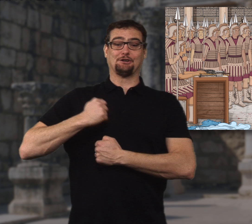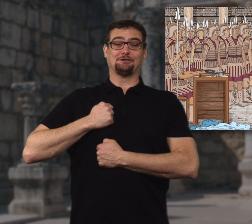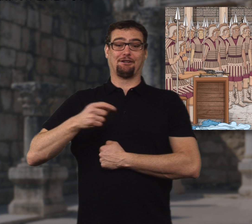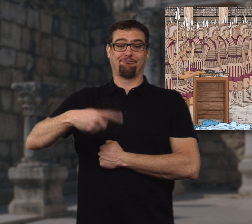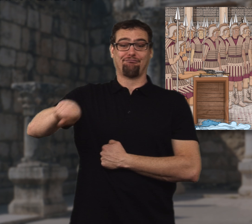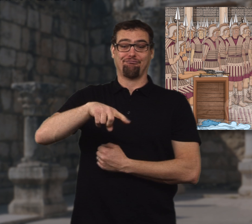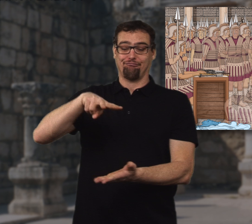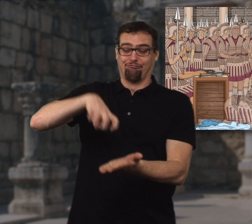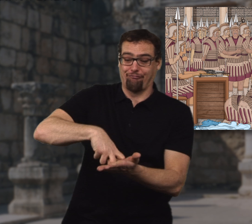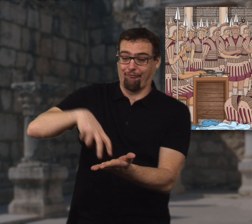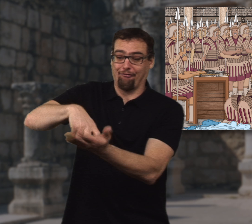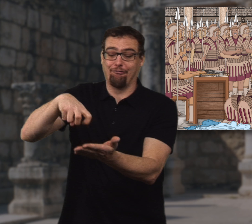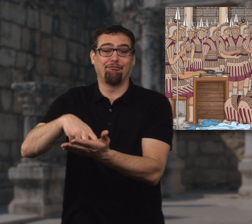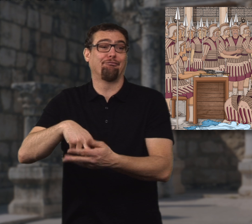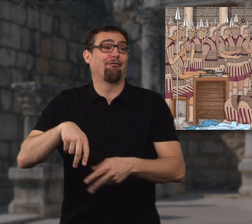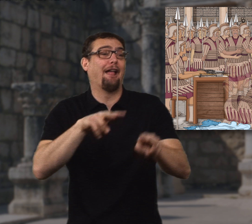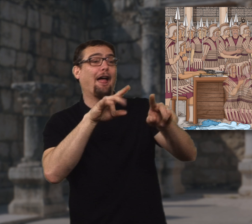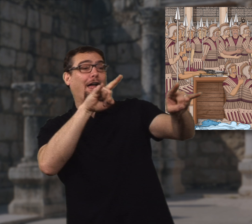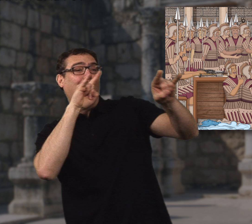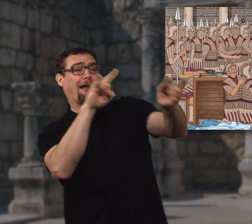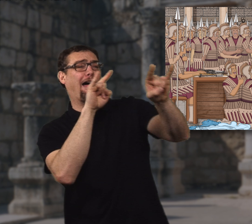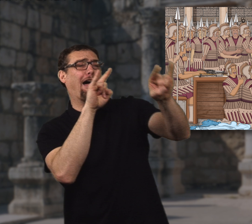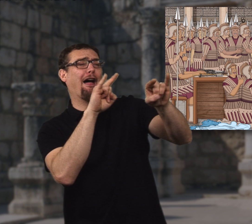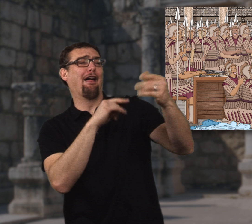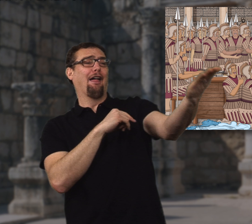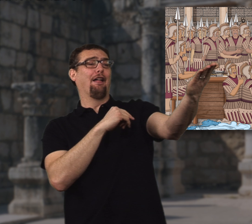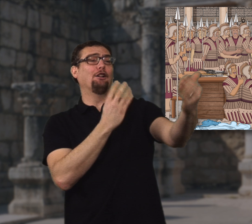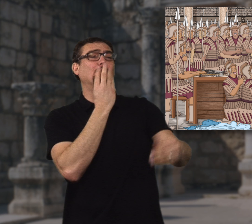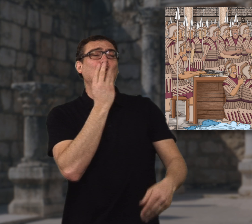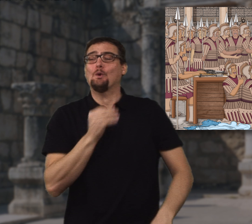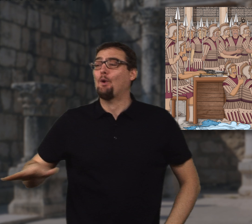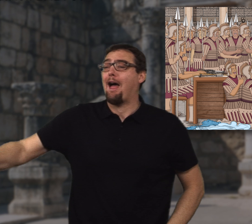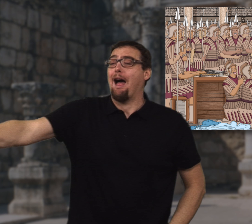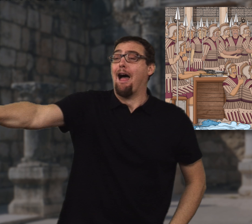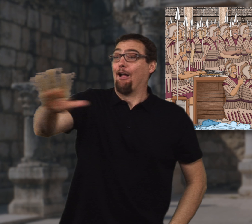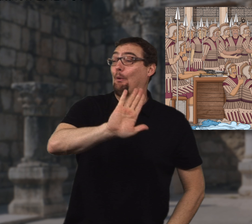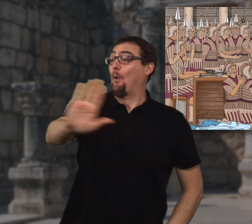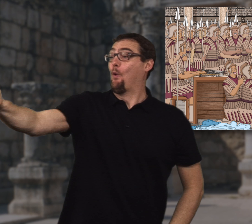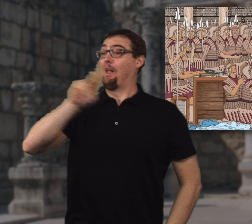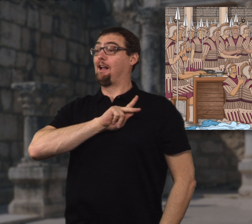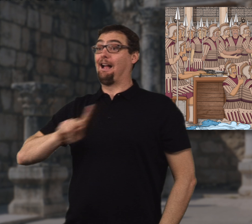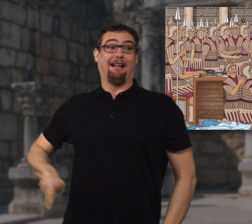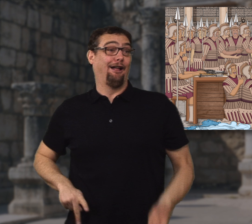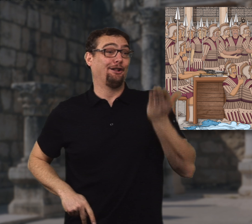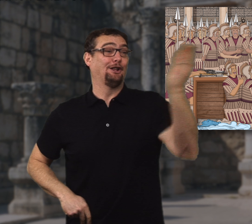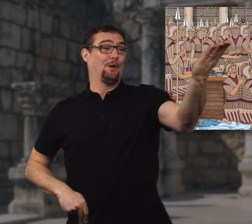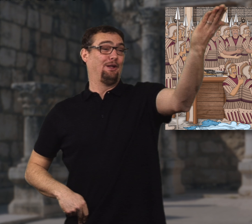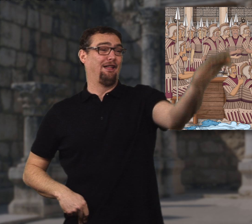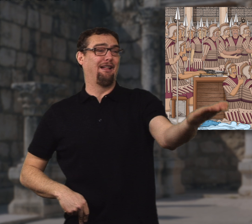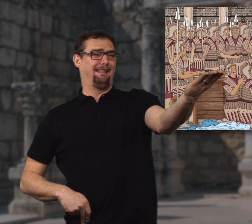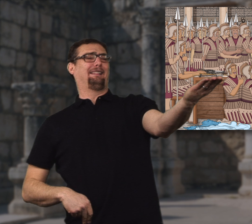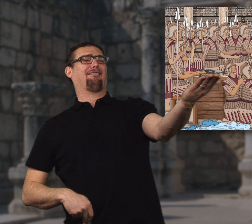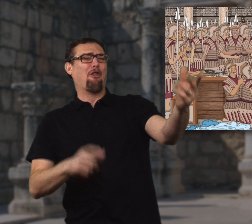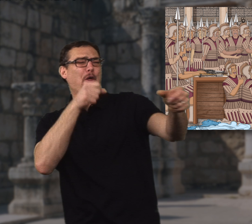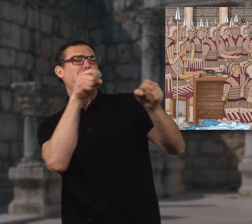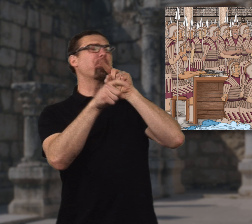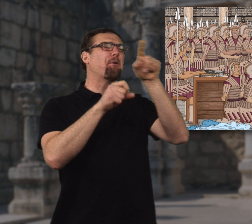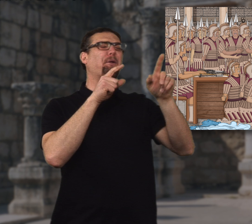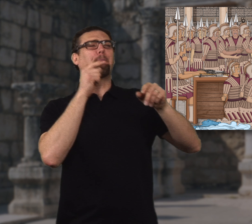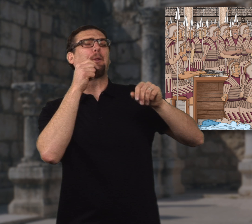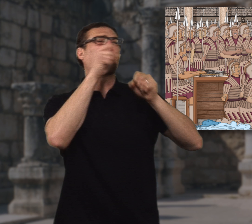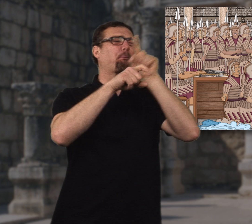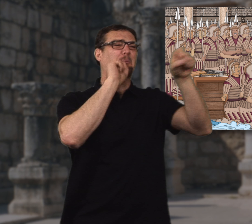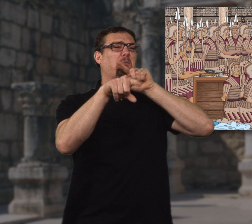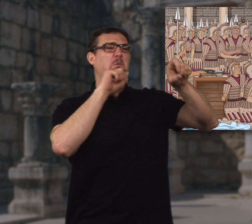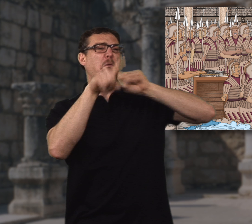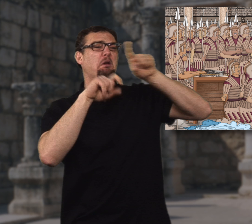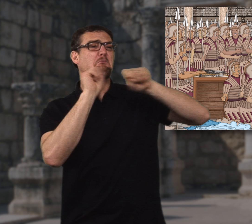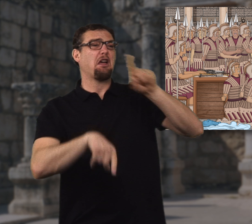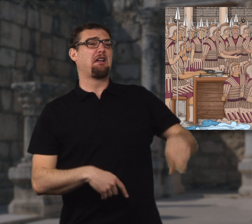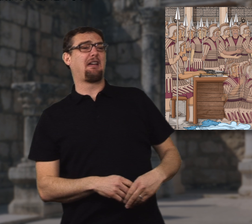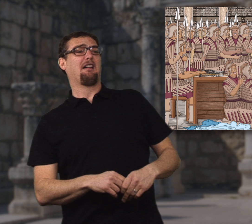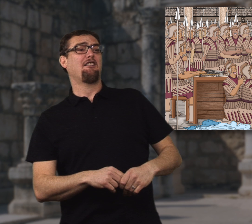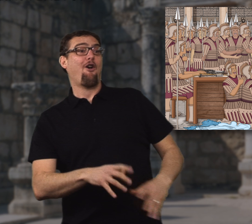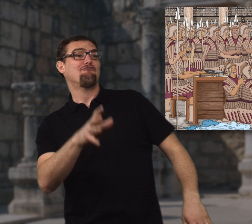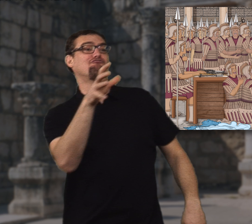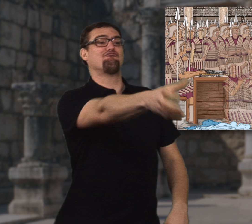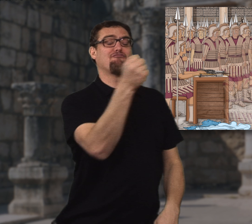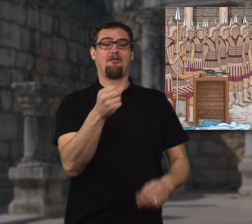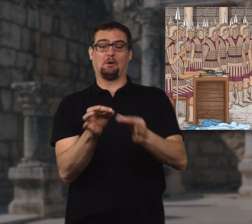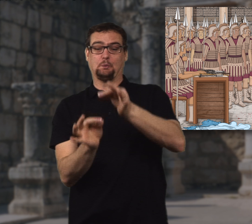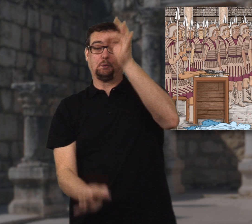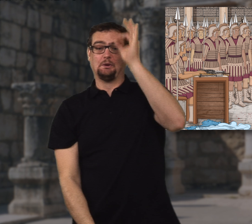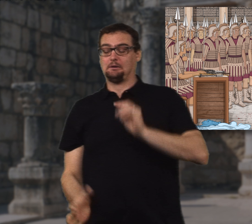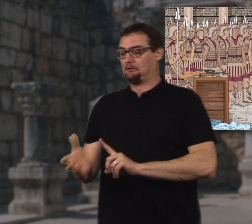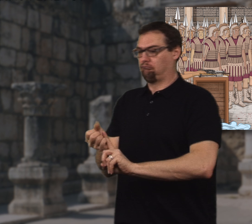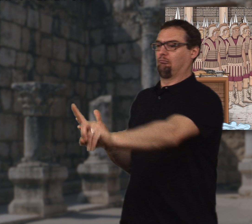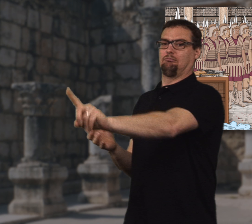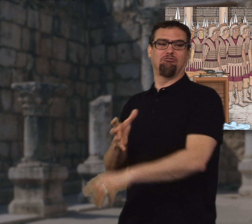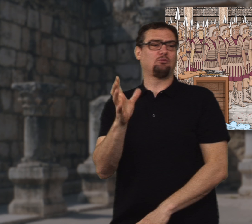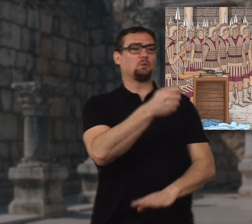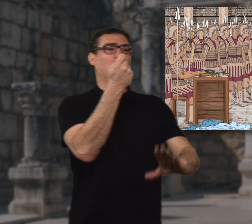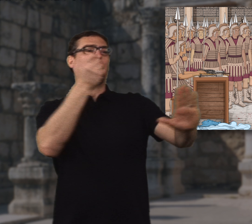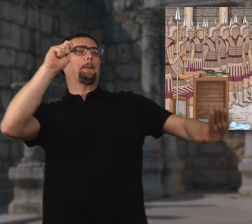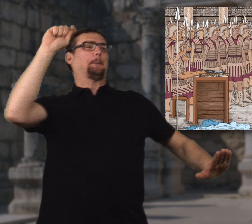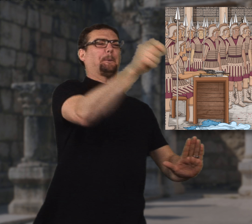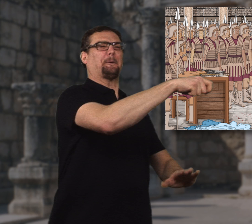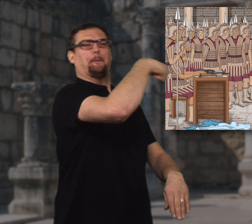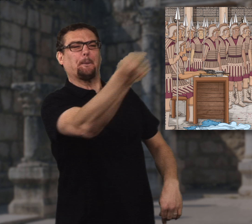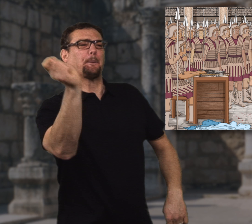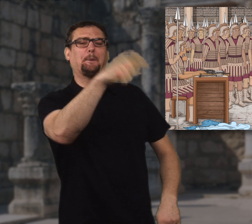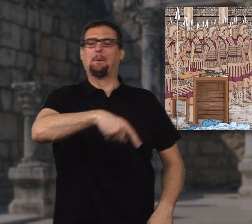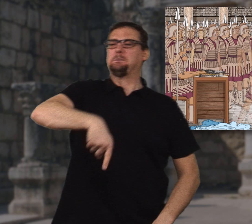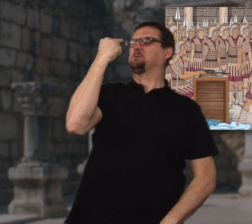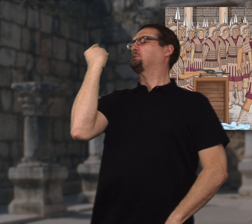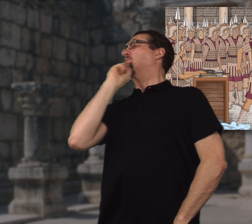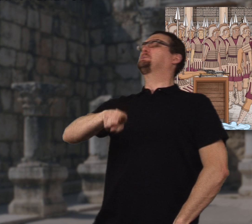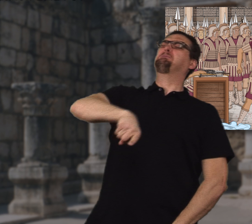They put a staff in His right hand and knelt down before Him to mock Him, saying, “Hail, King of the Jews!”